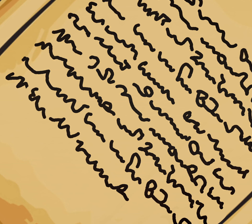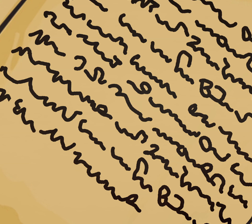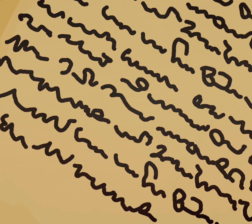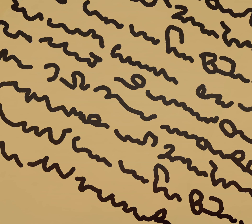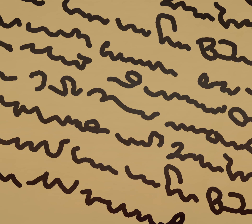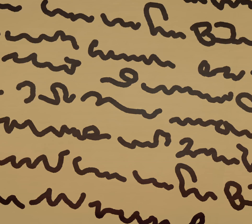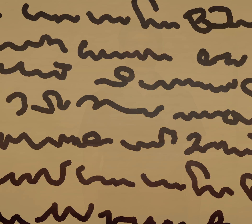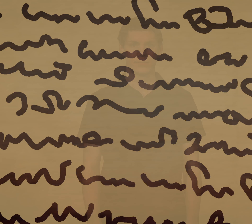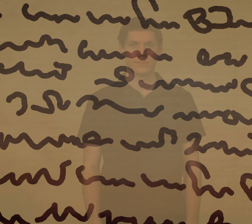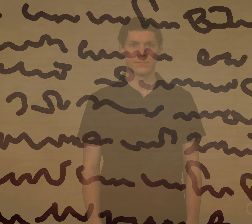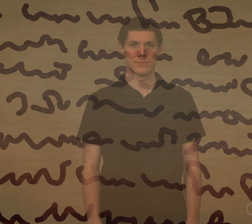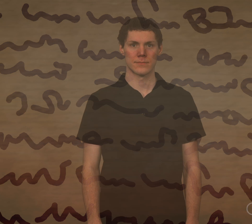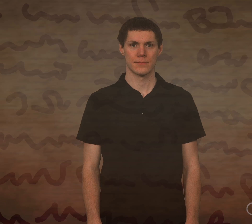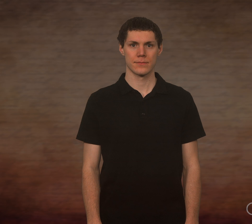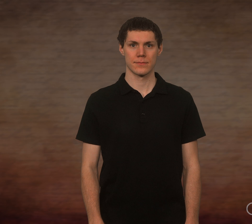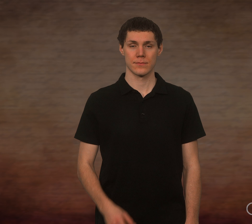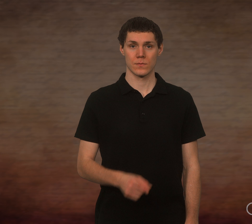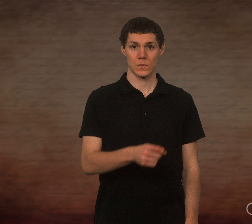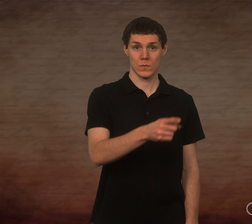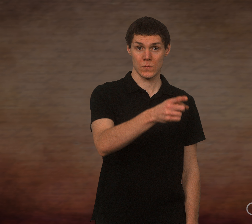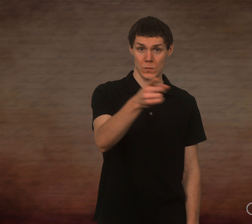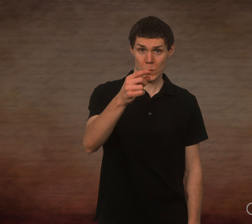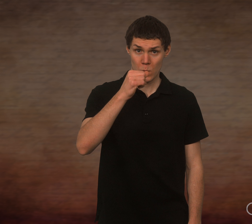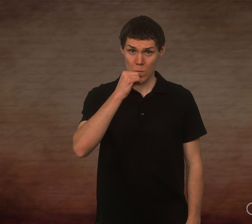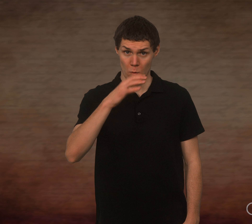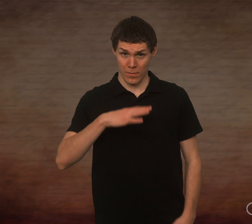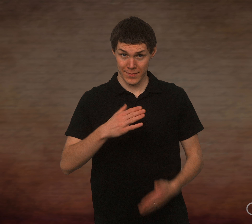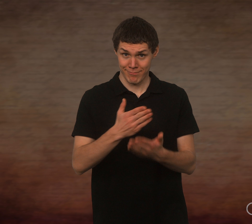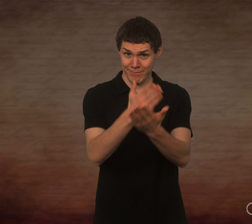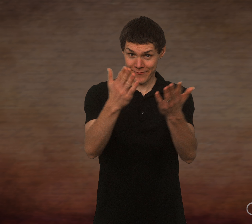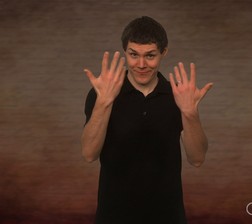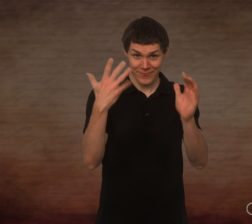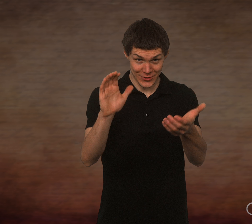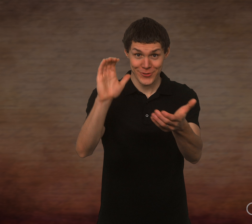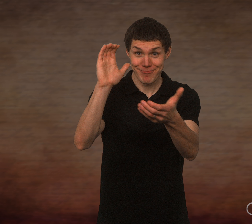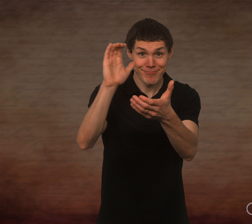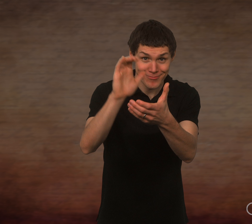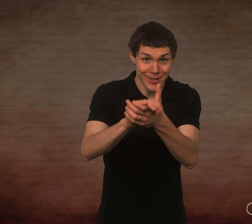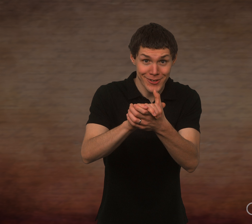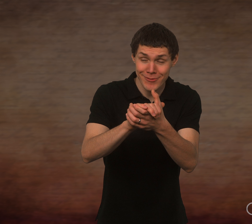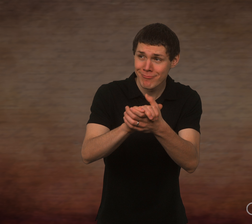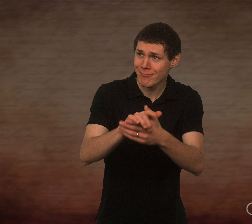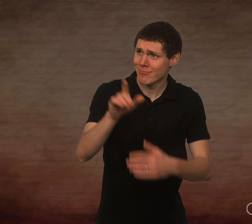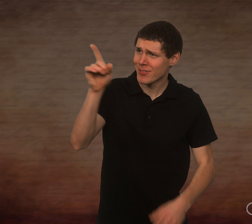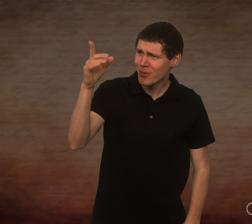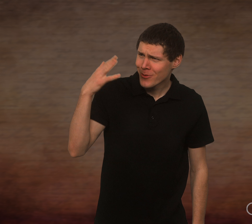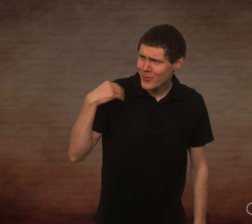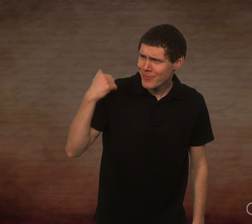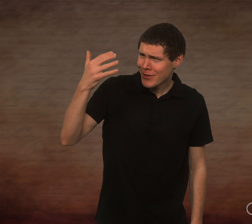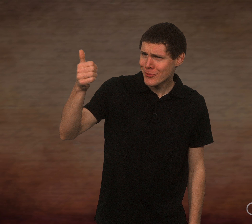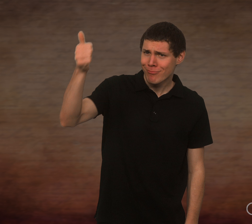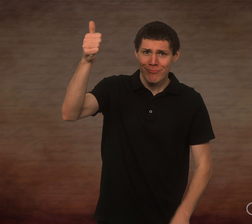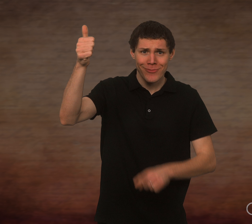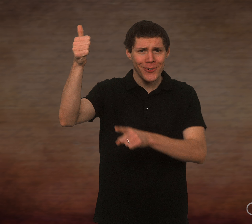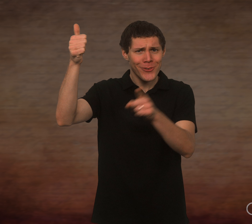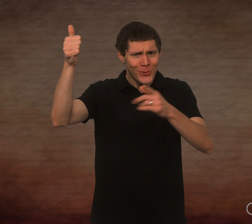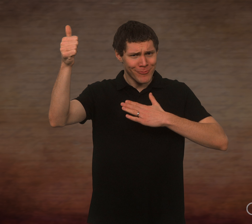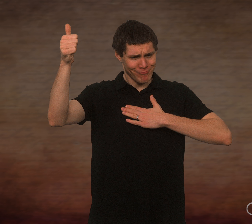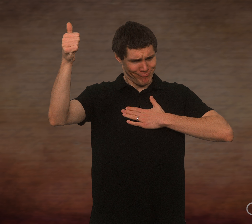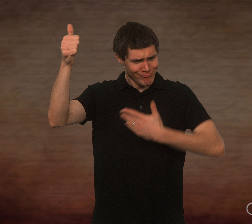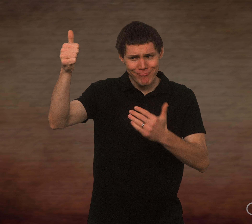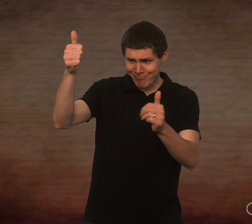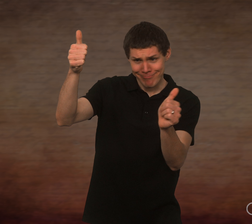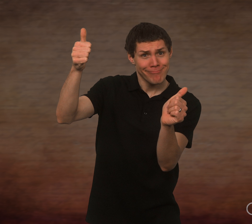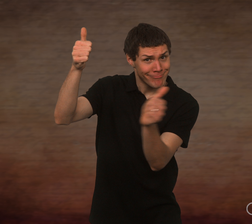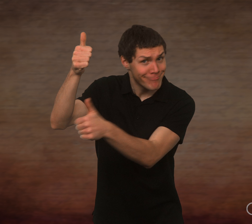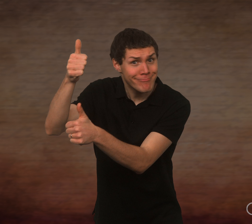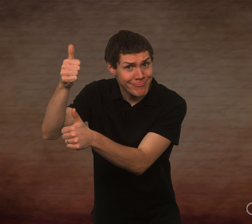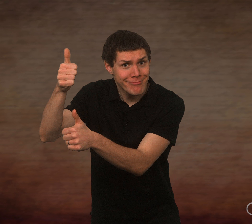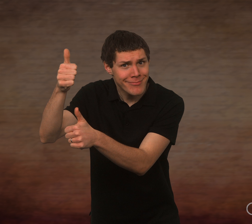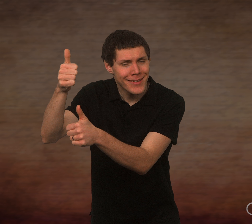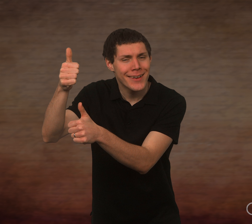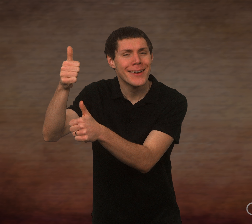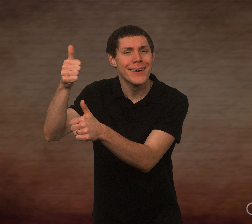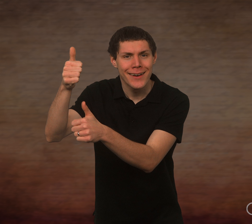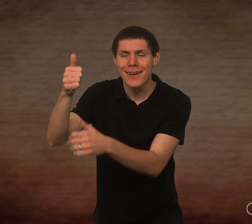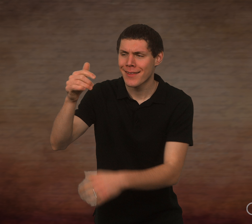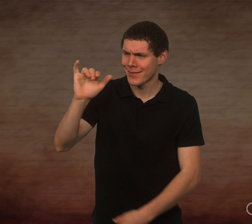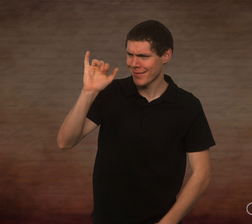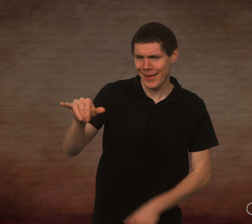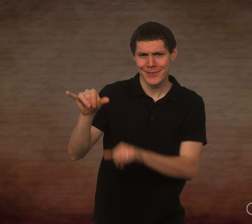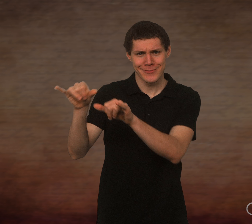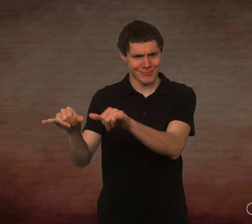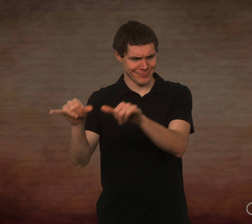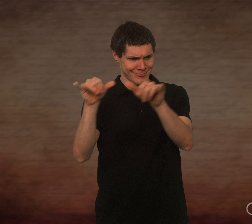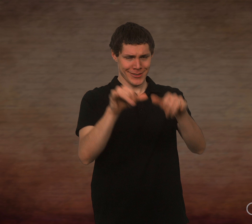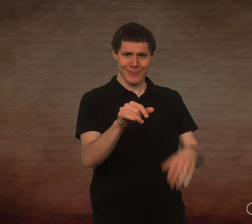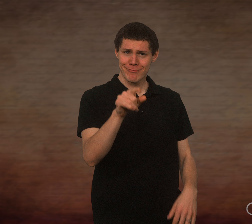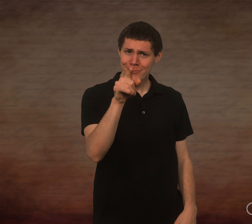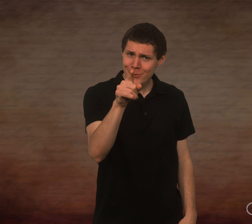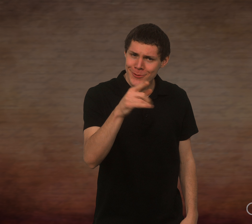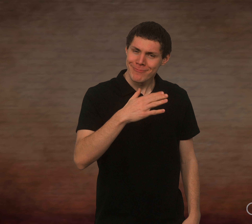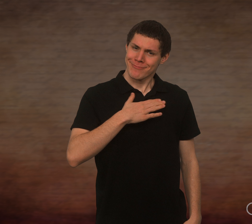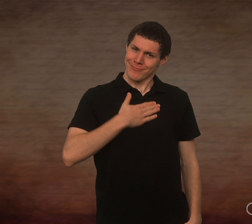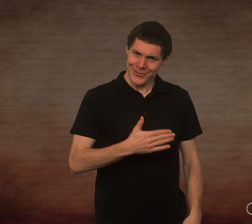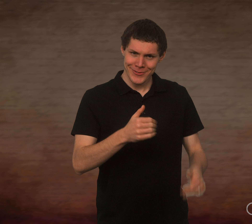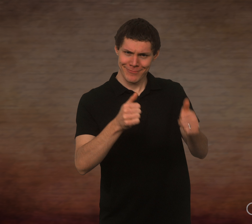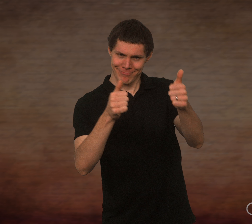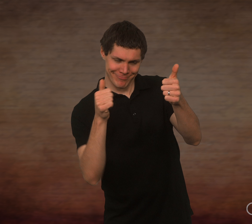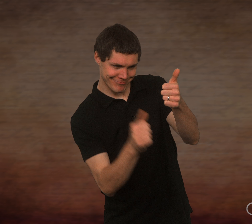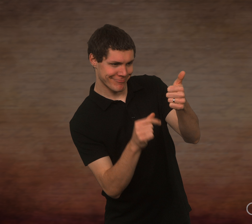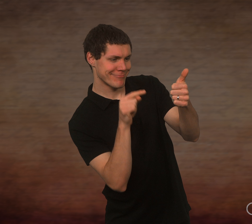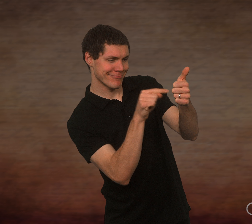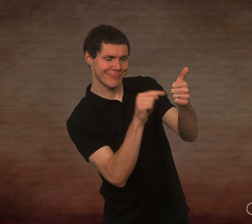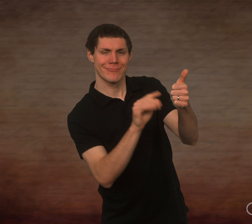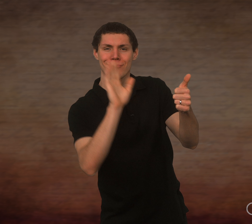Wives, submit to your husbands as to the Lord.